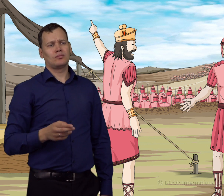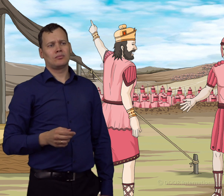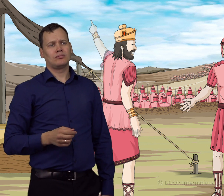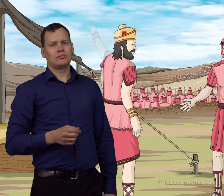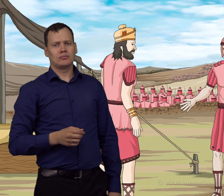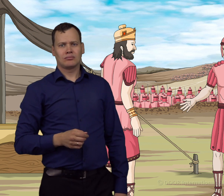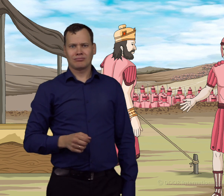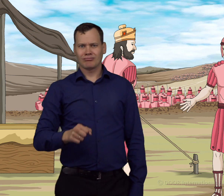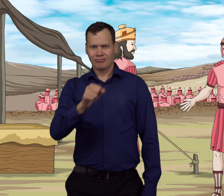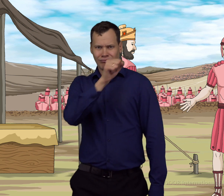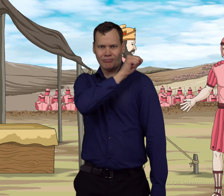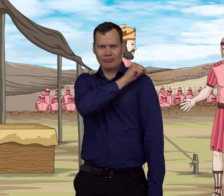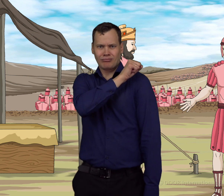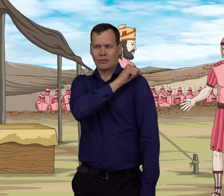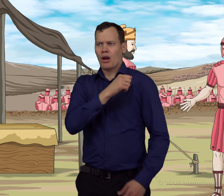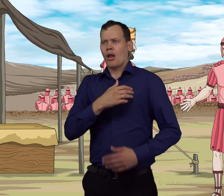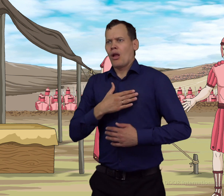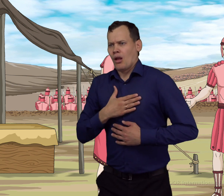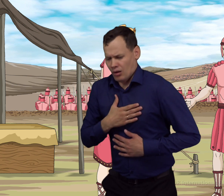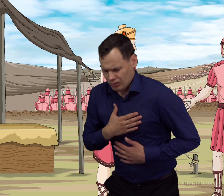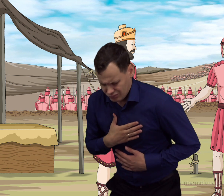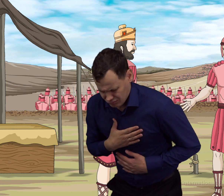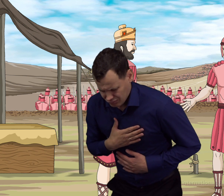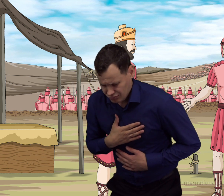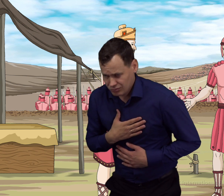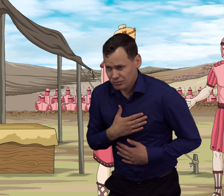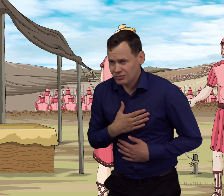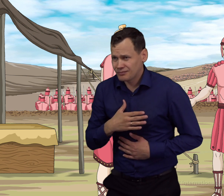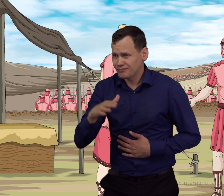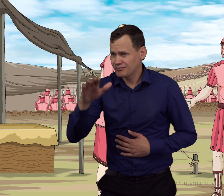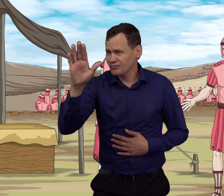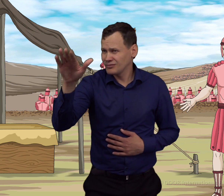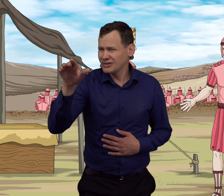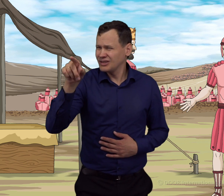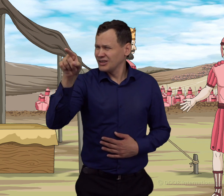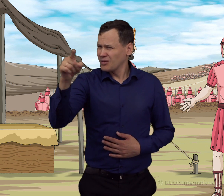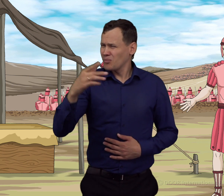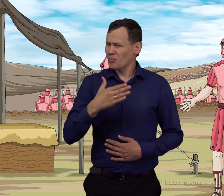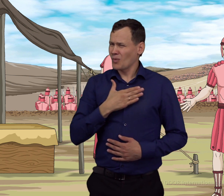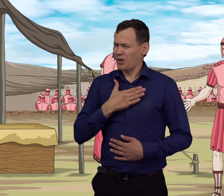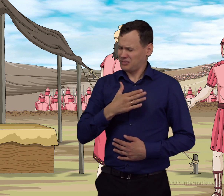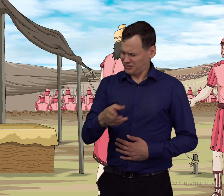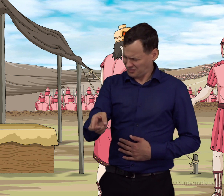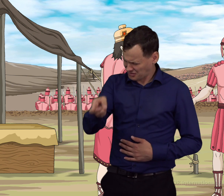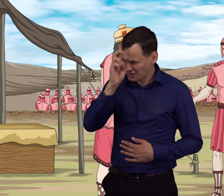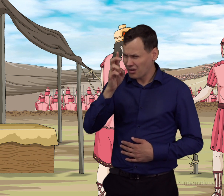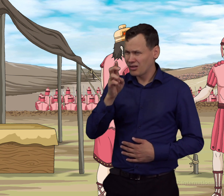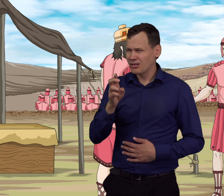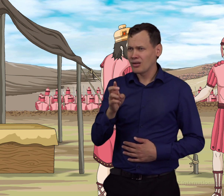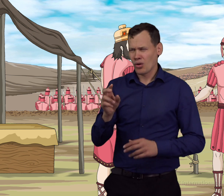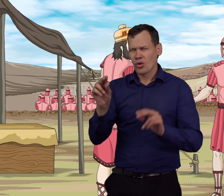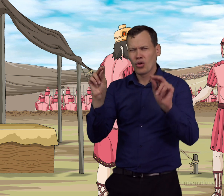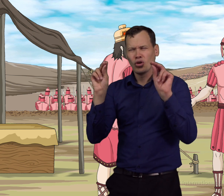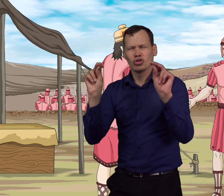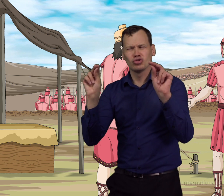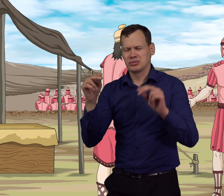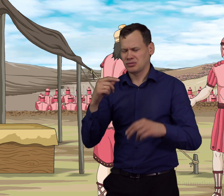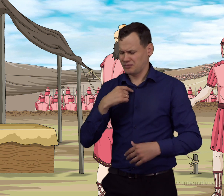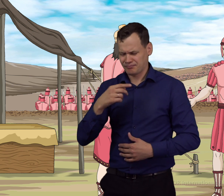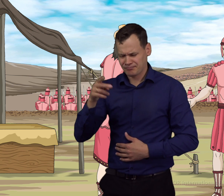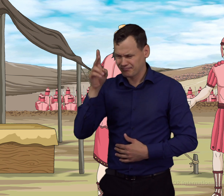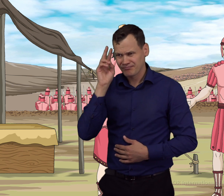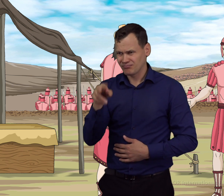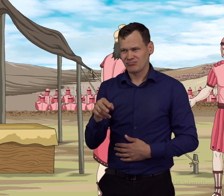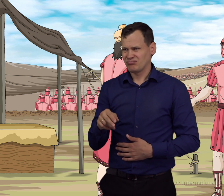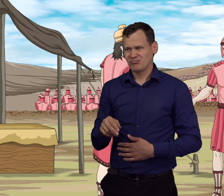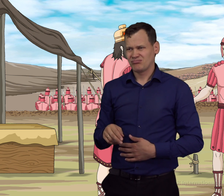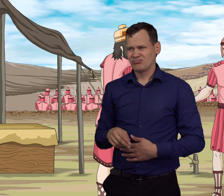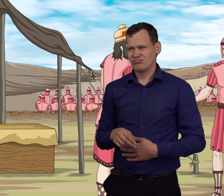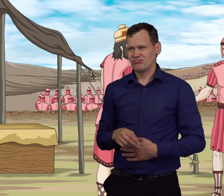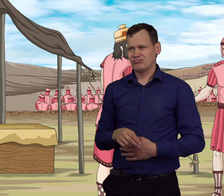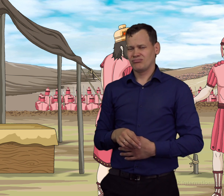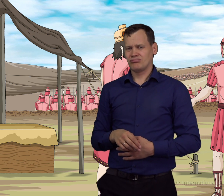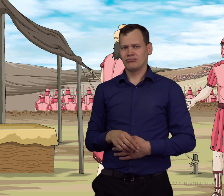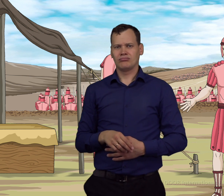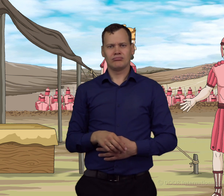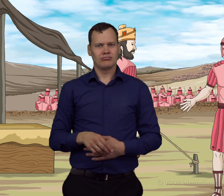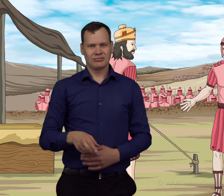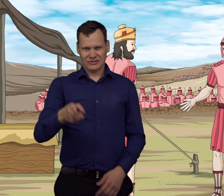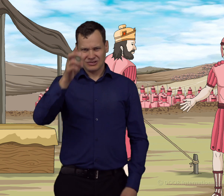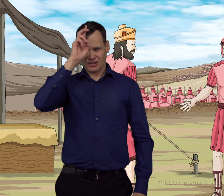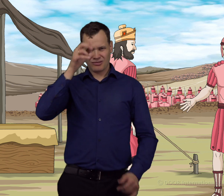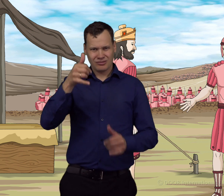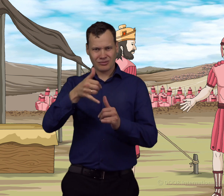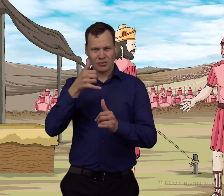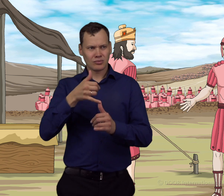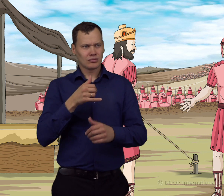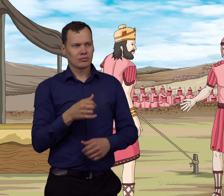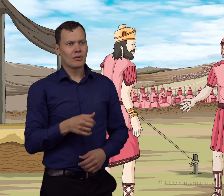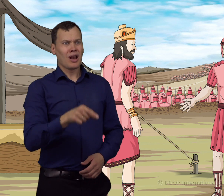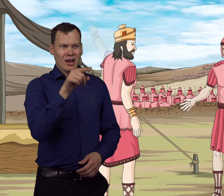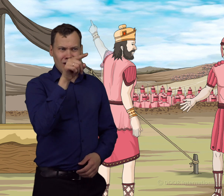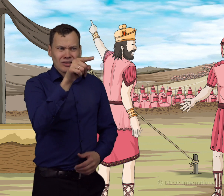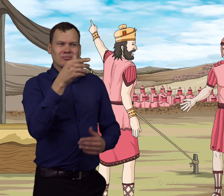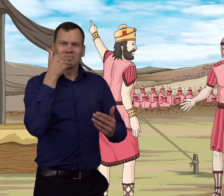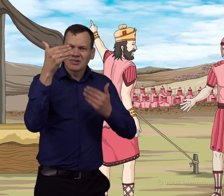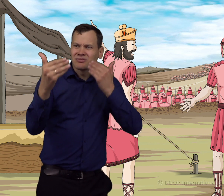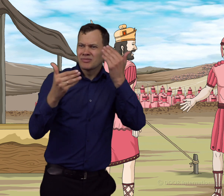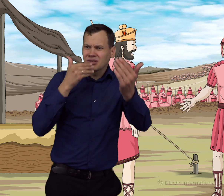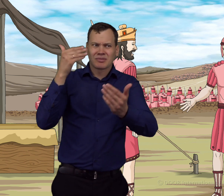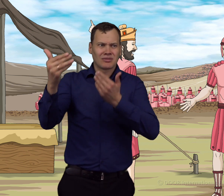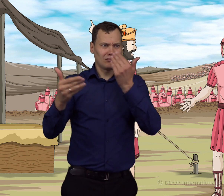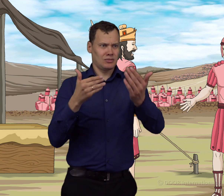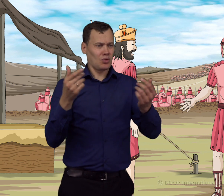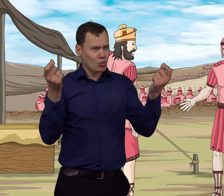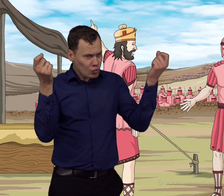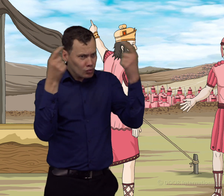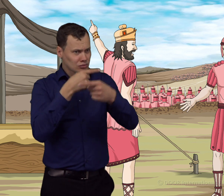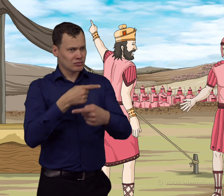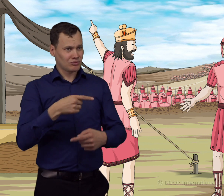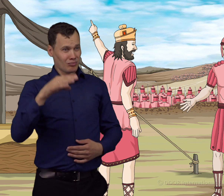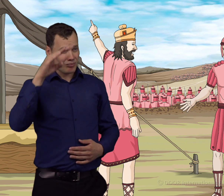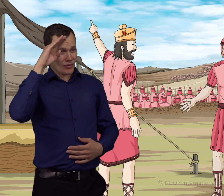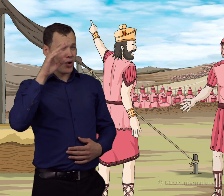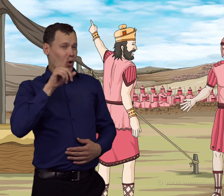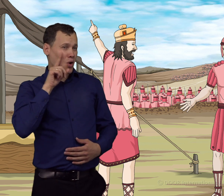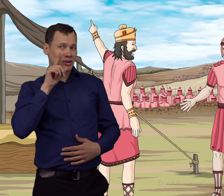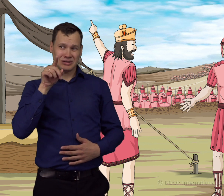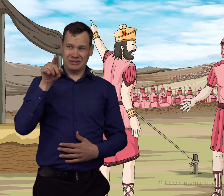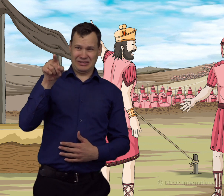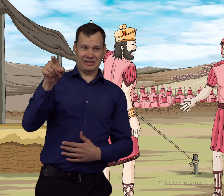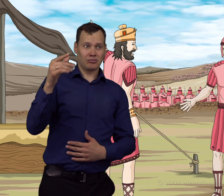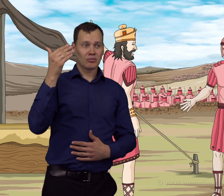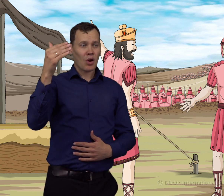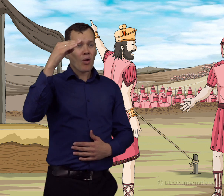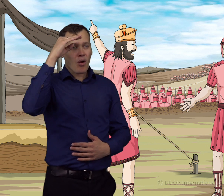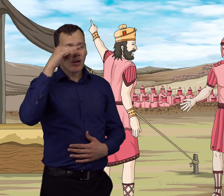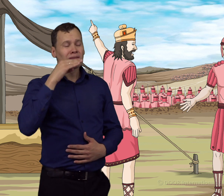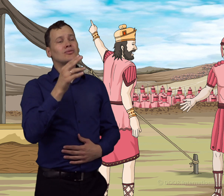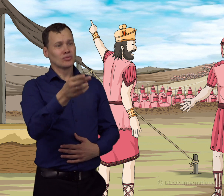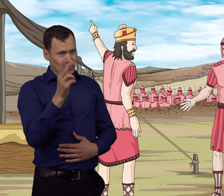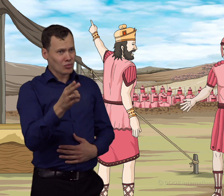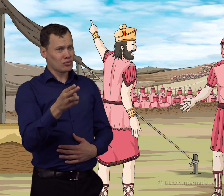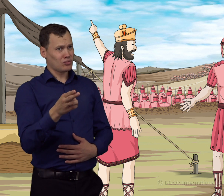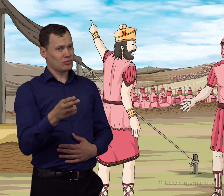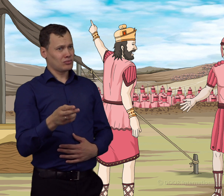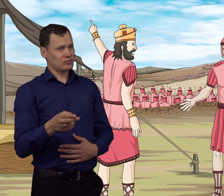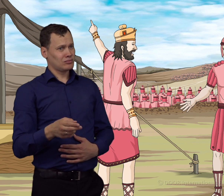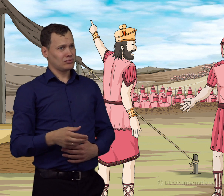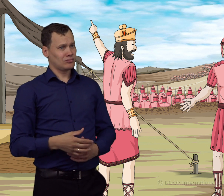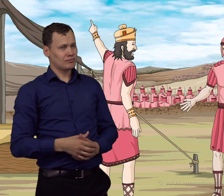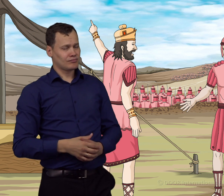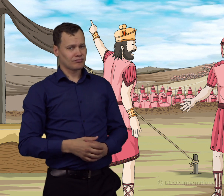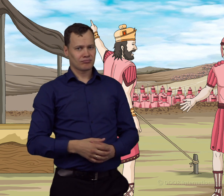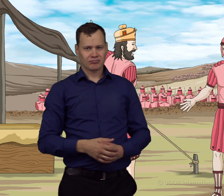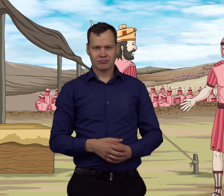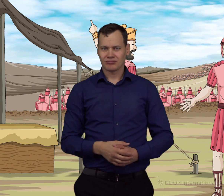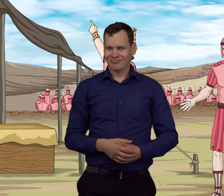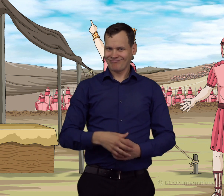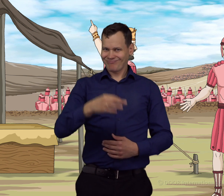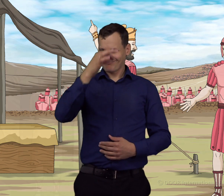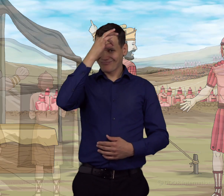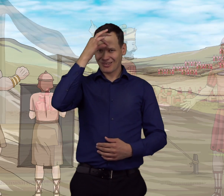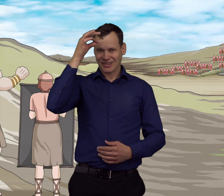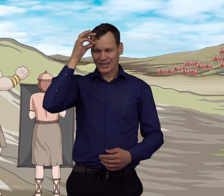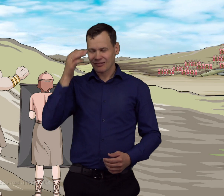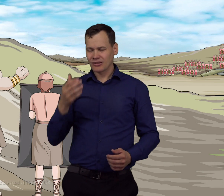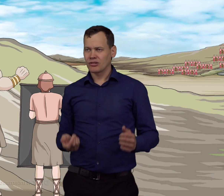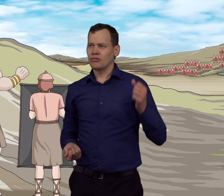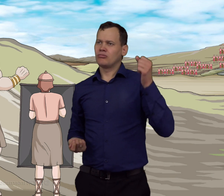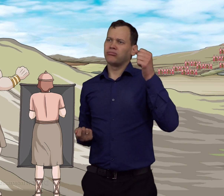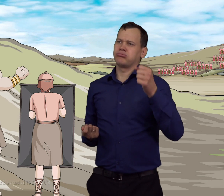And with his sling in hand, he approached the Philistine.